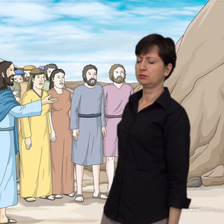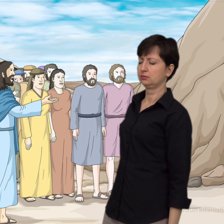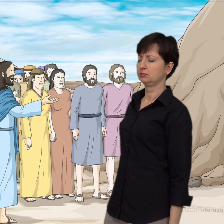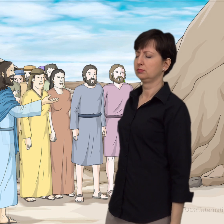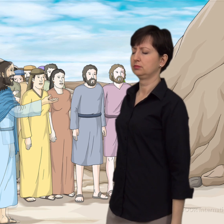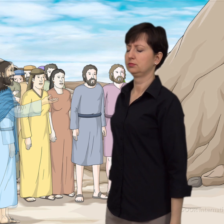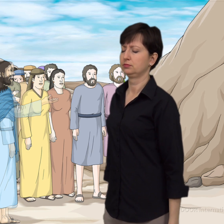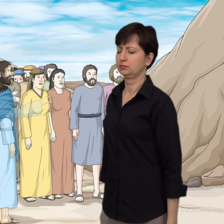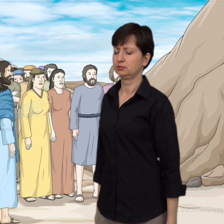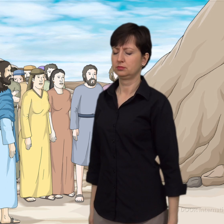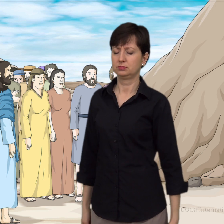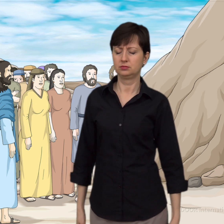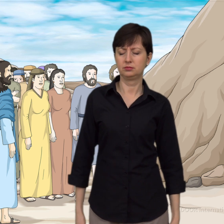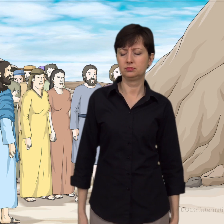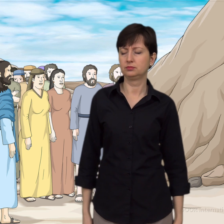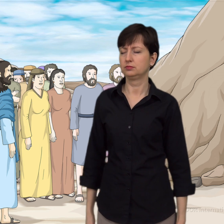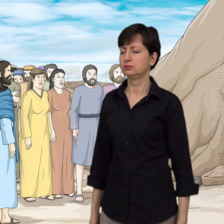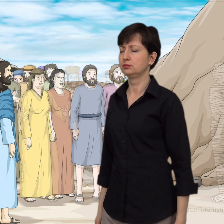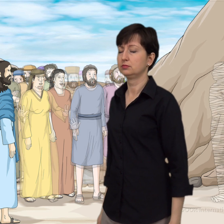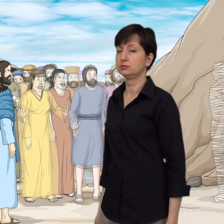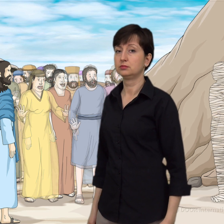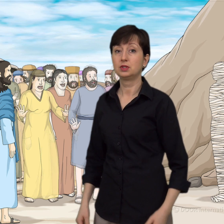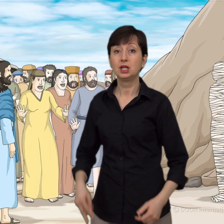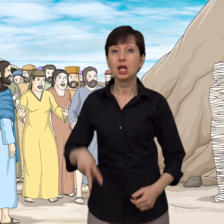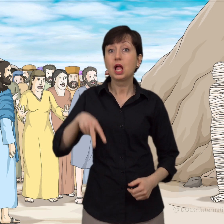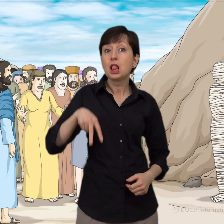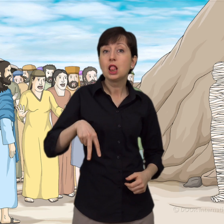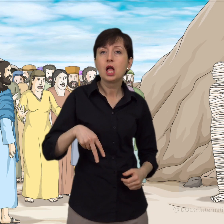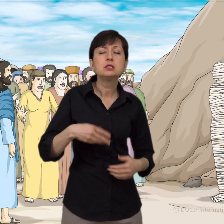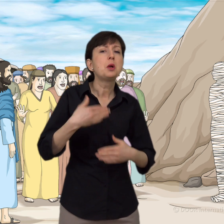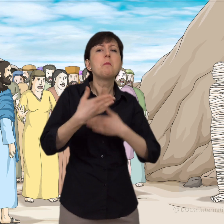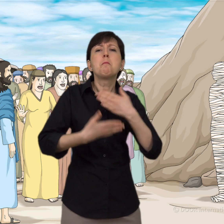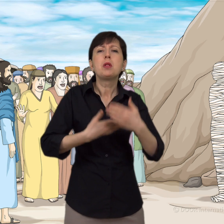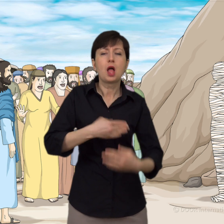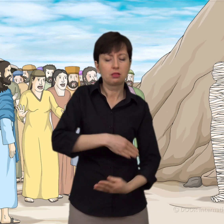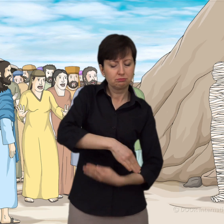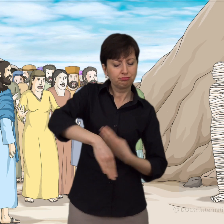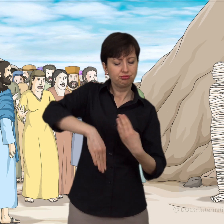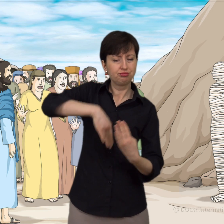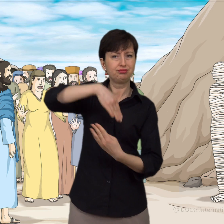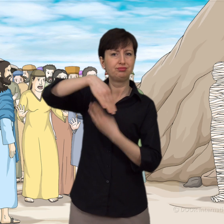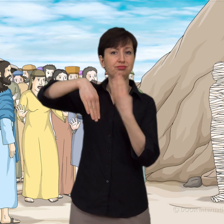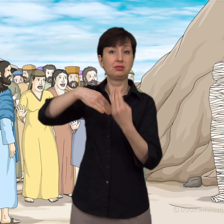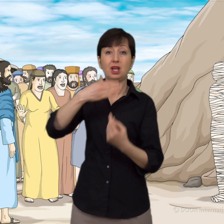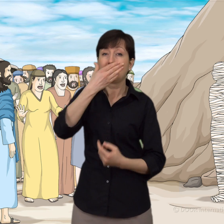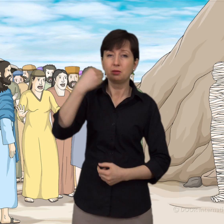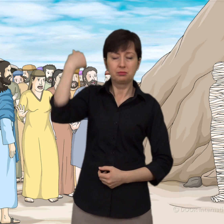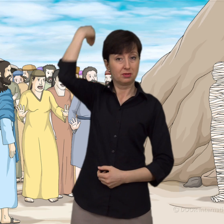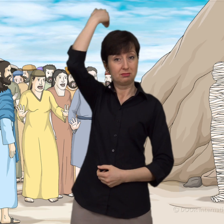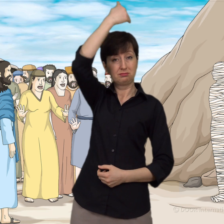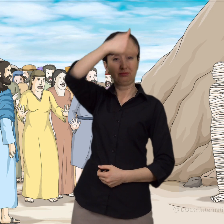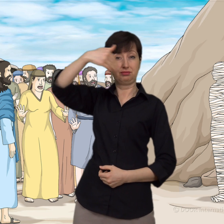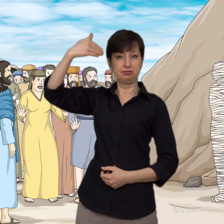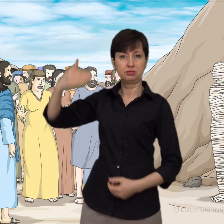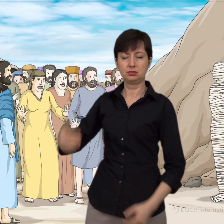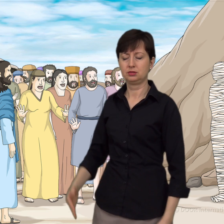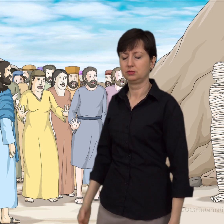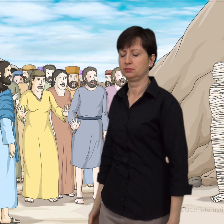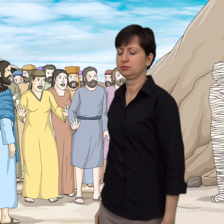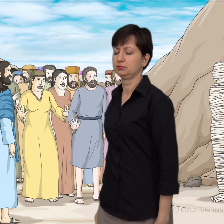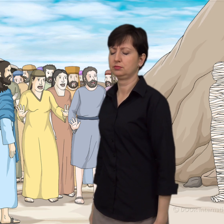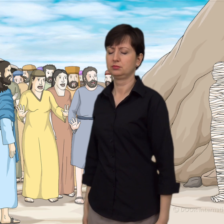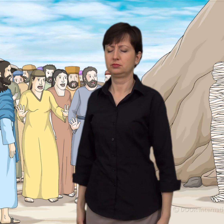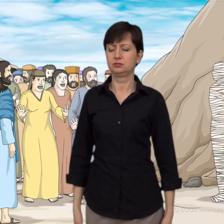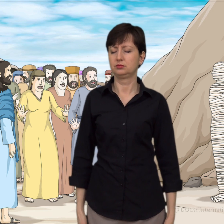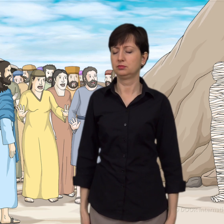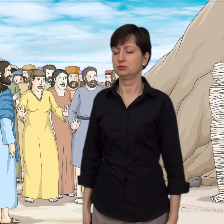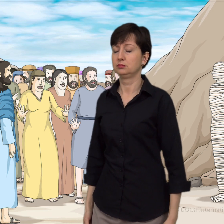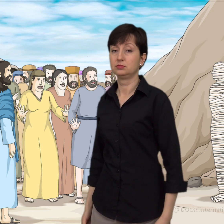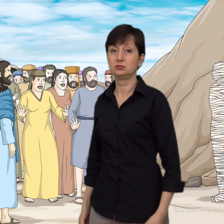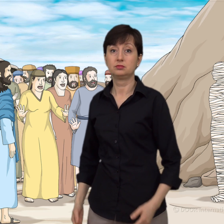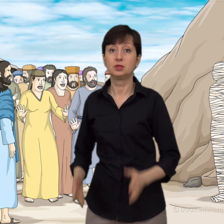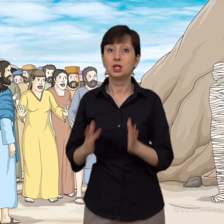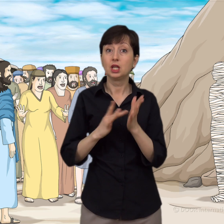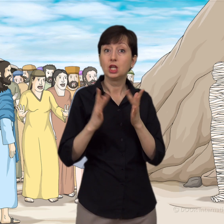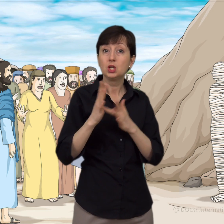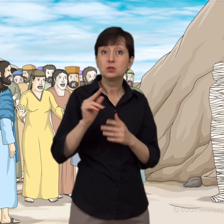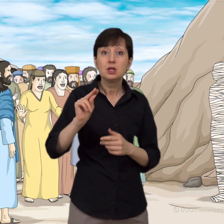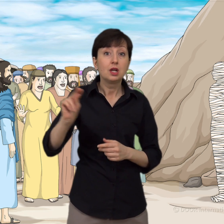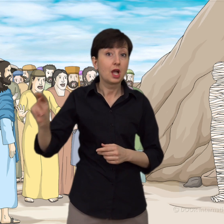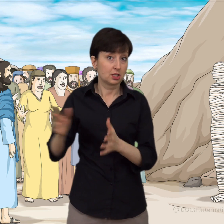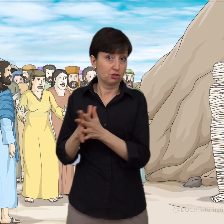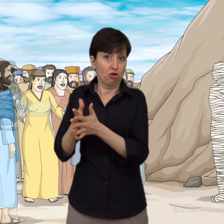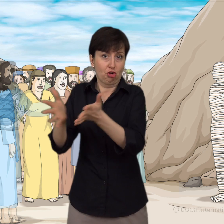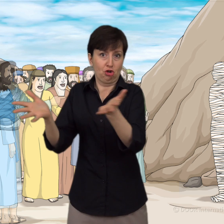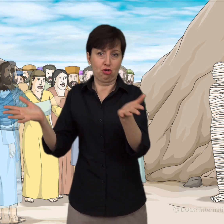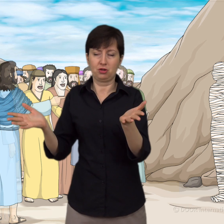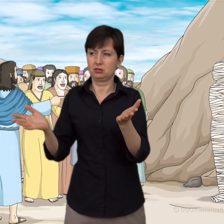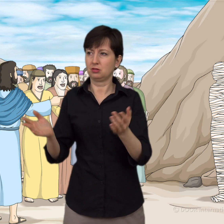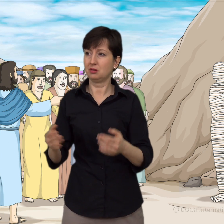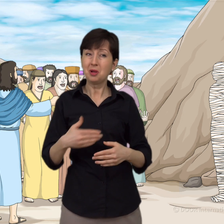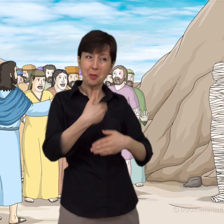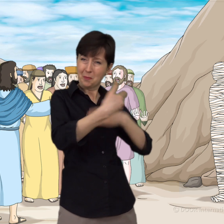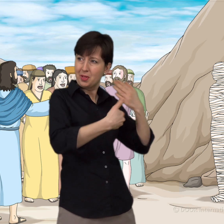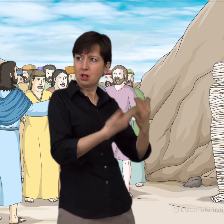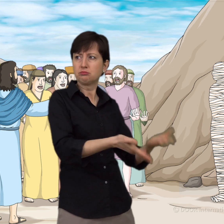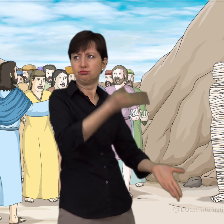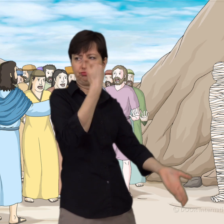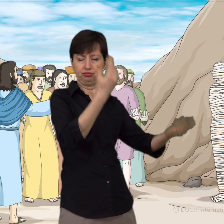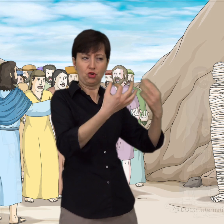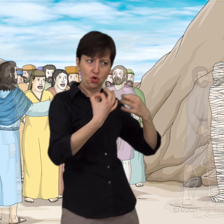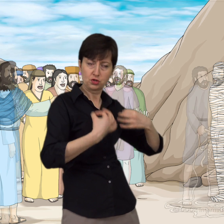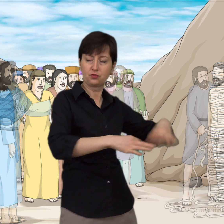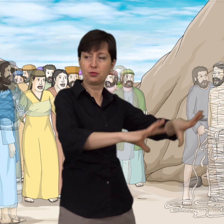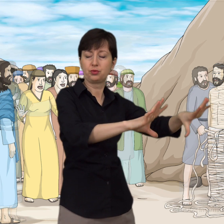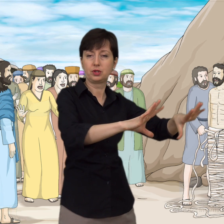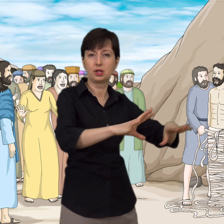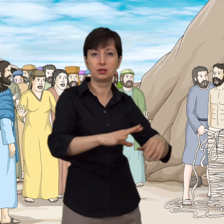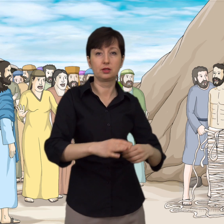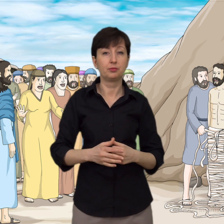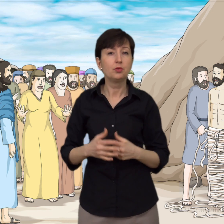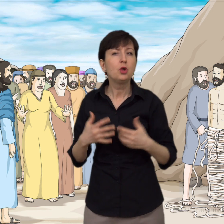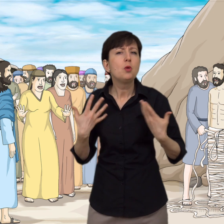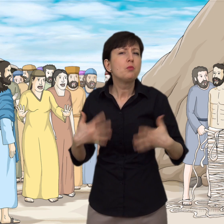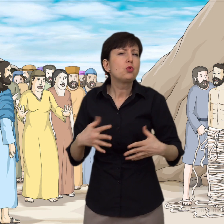The man who had been dead came out with his hands and feet bound in strips of linen, and his face wrapped in a cloth.